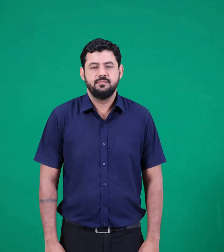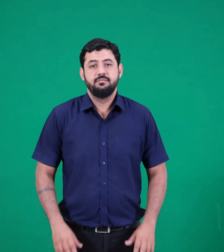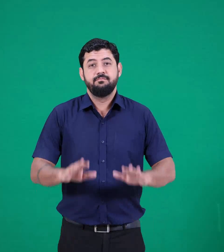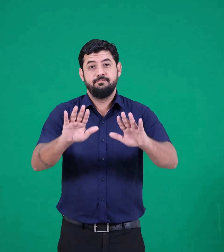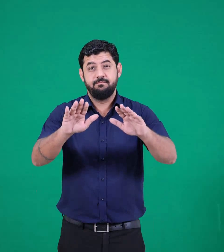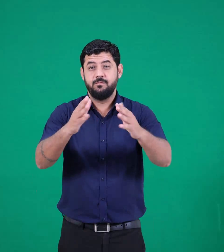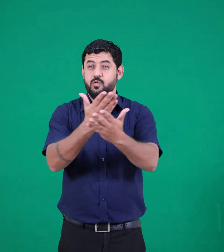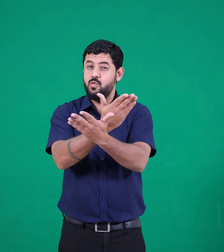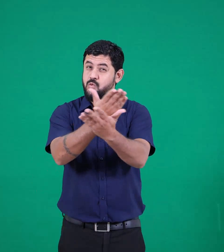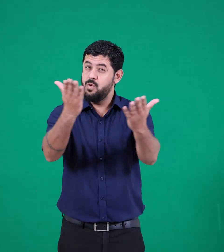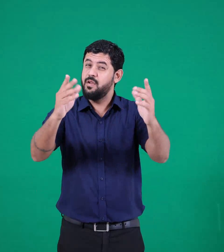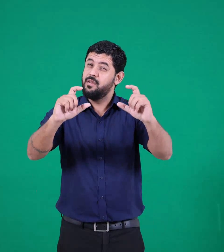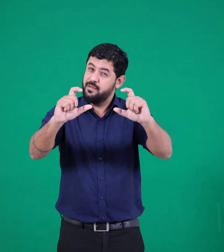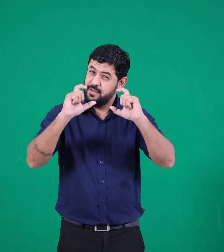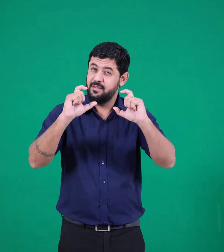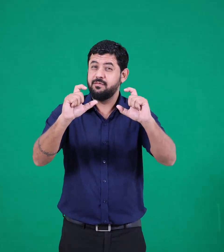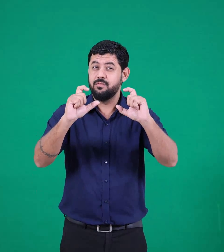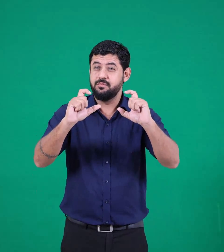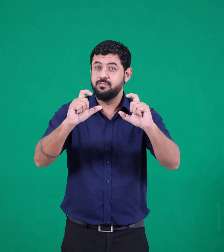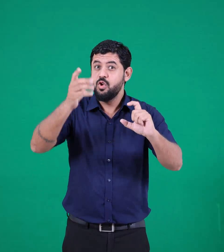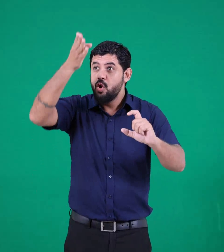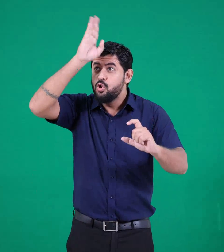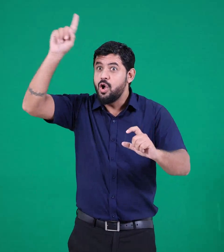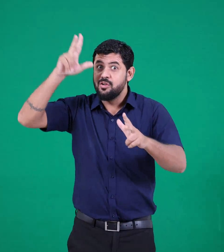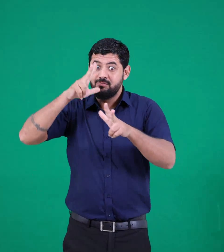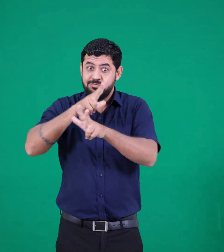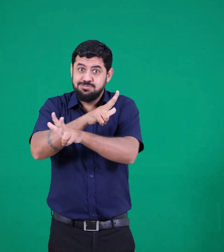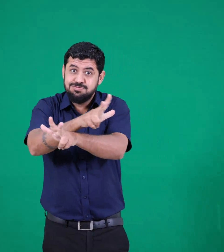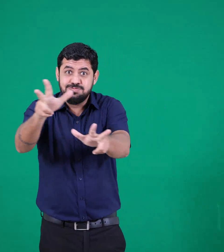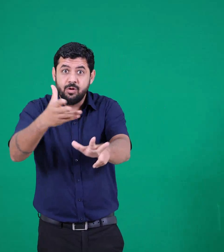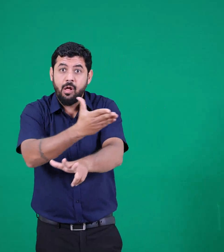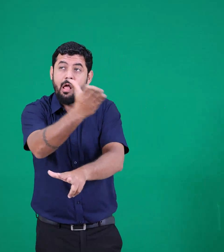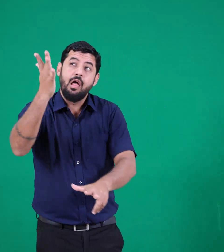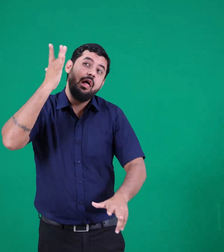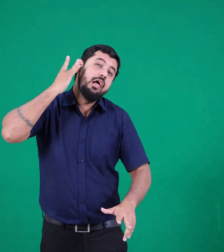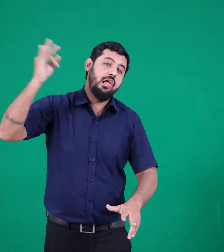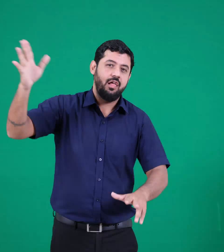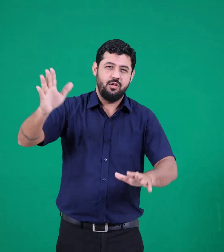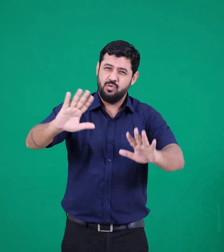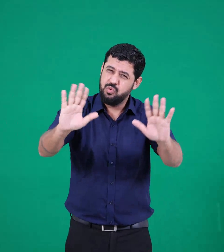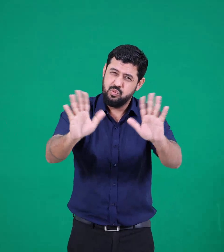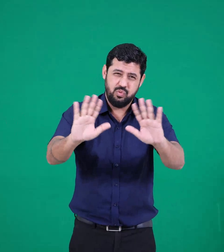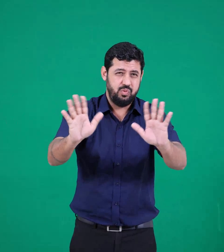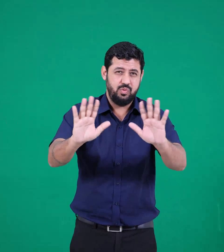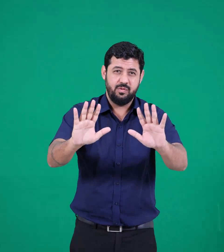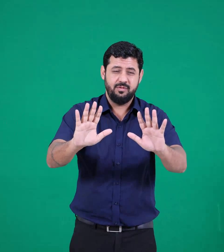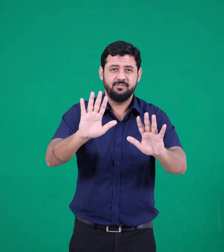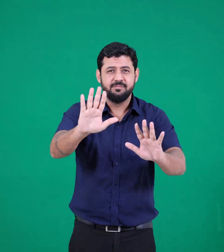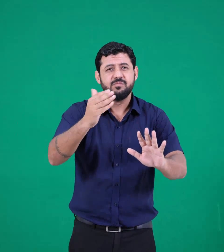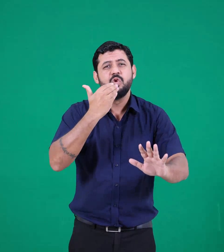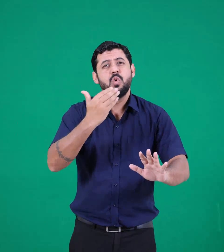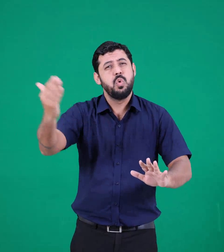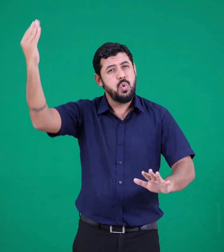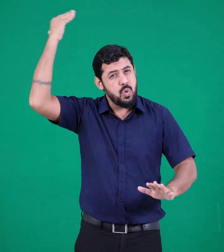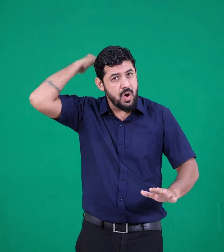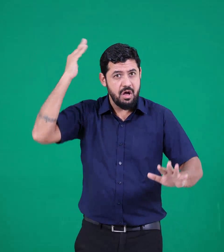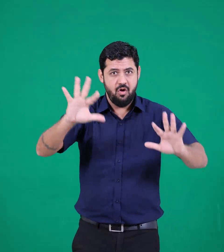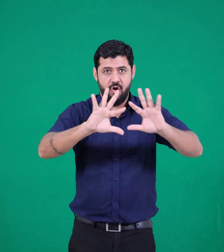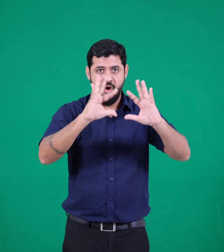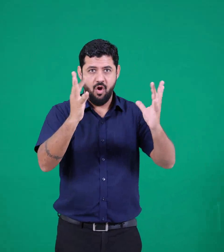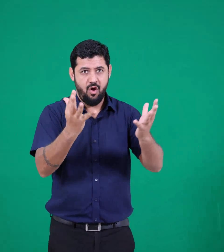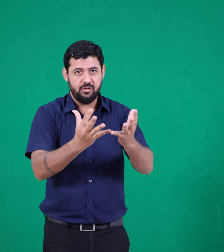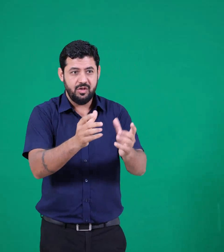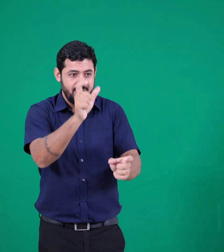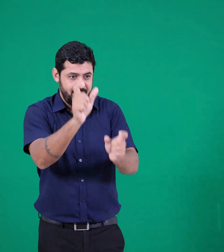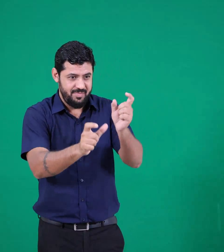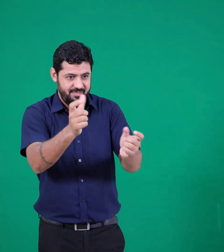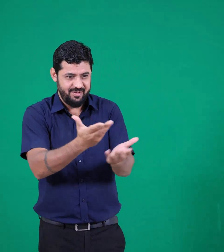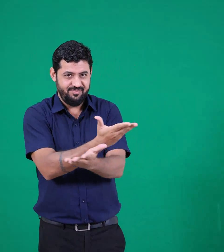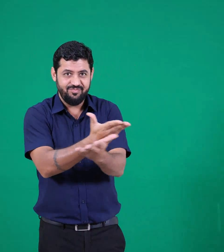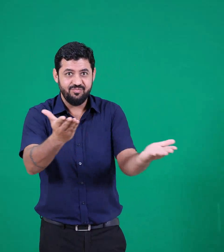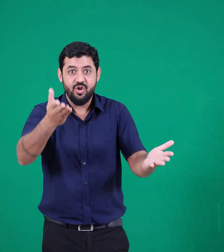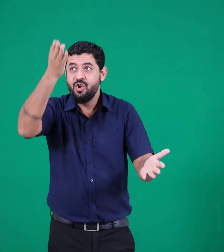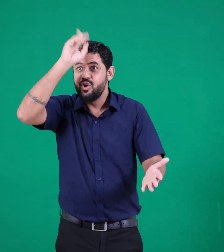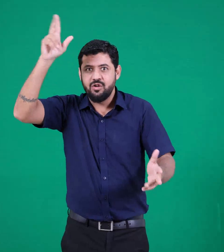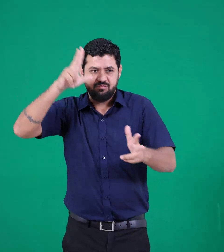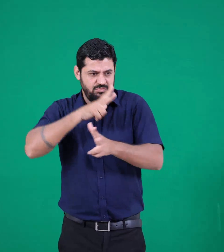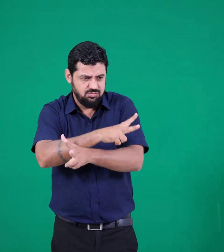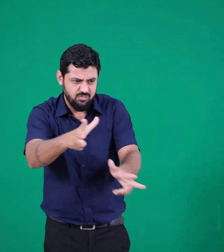See to it that you do not refuse Him who speaks.